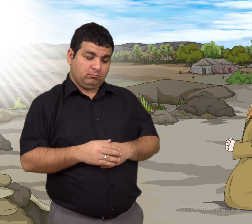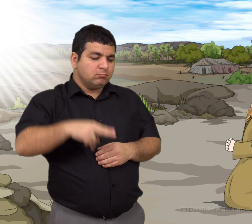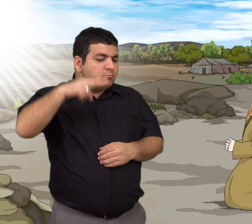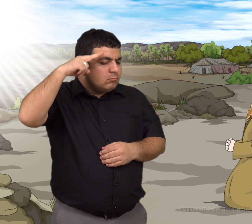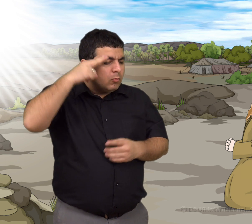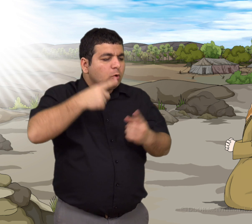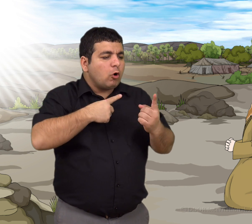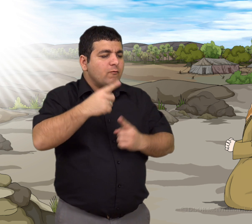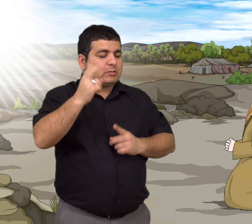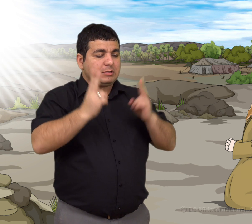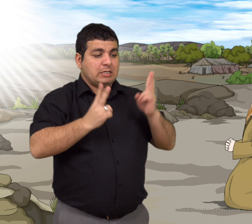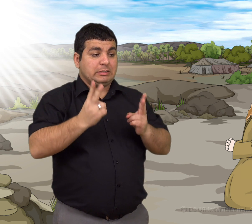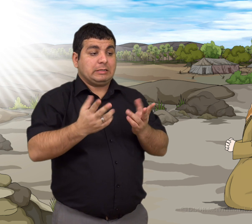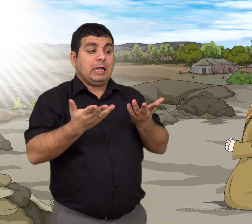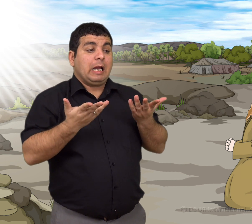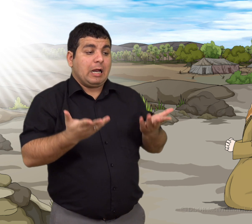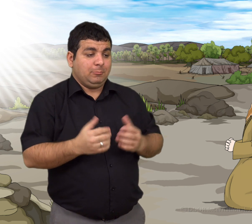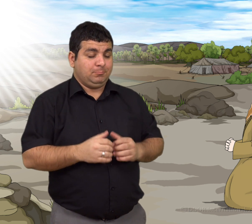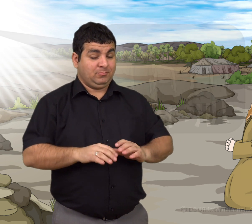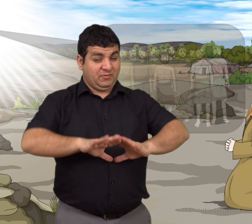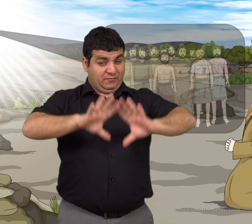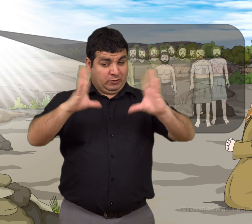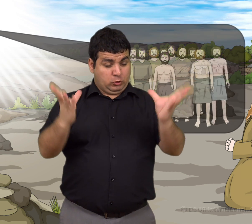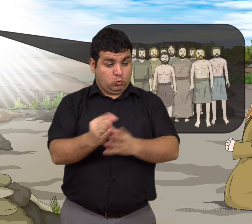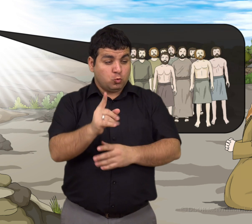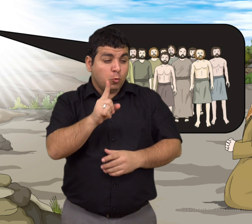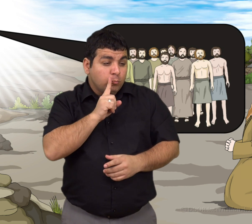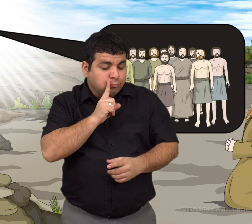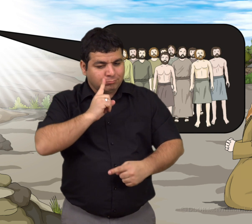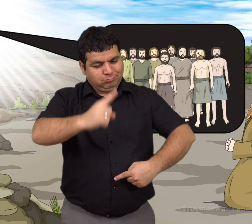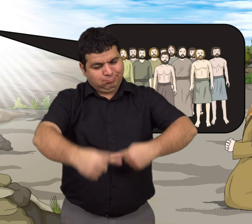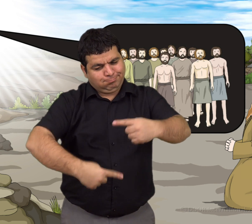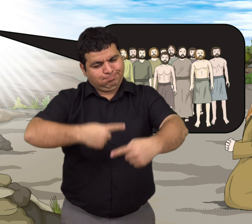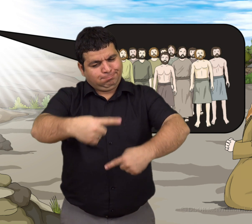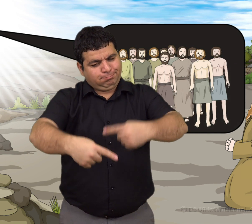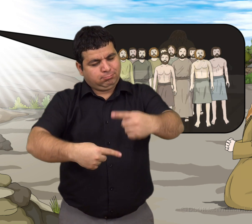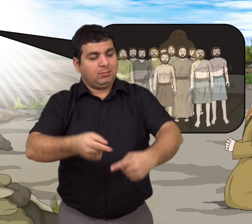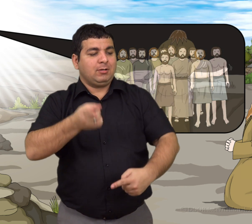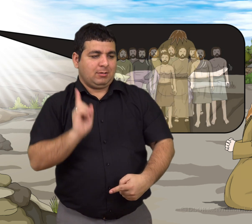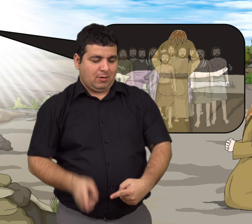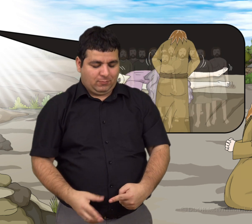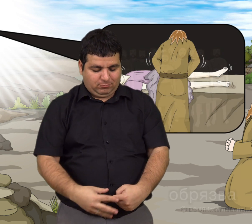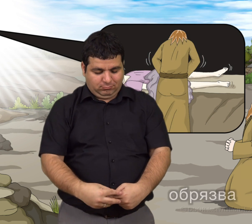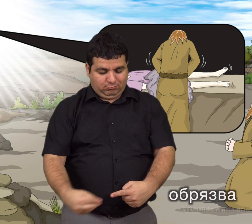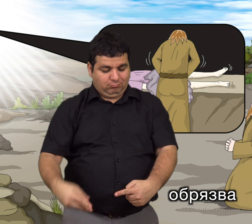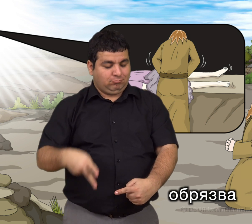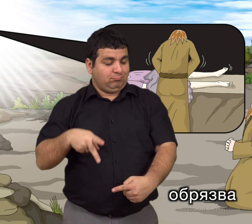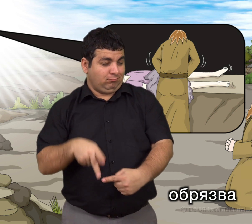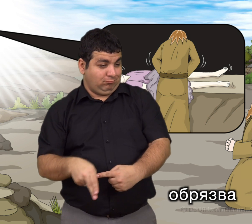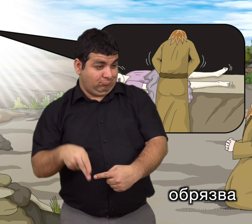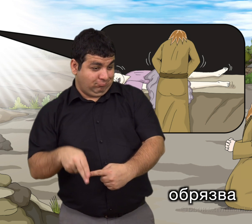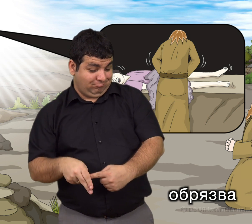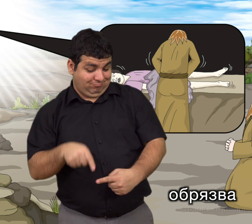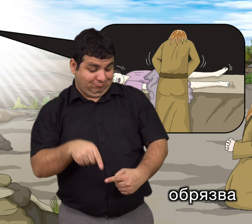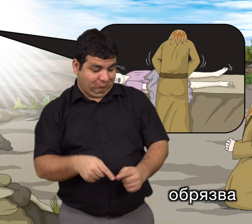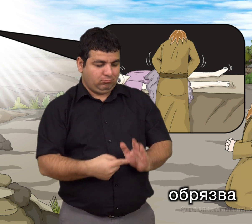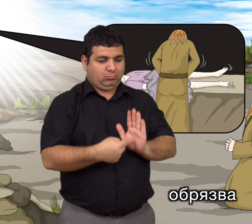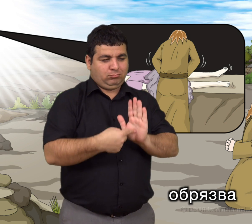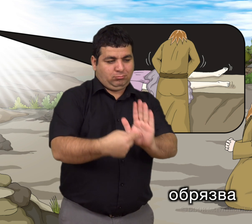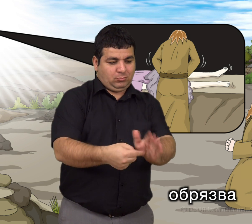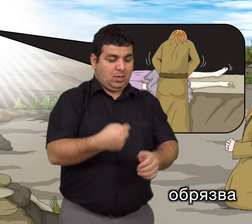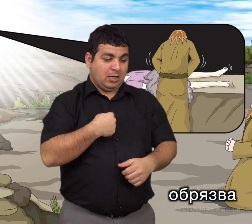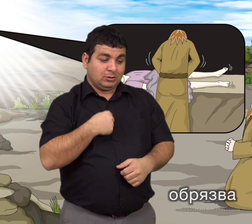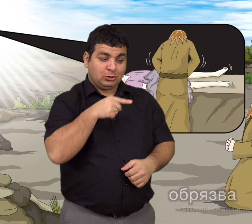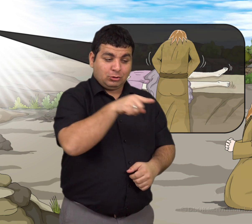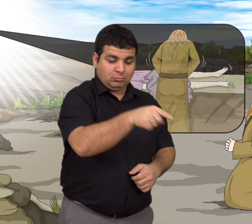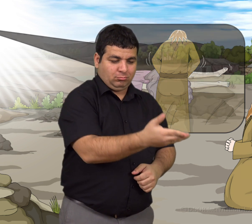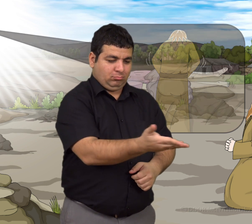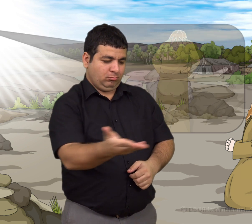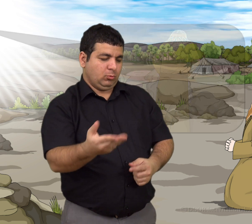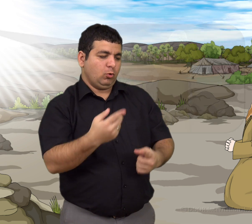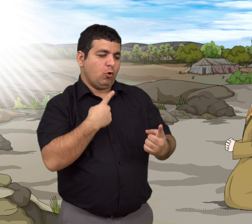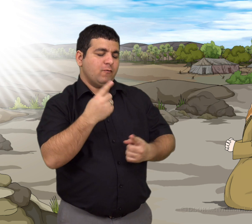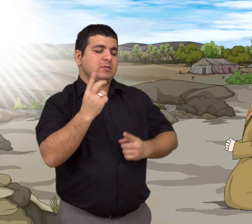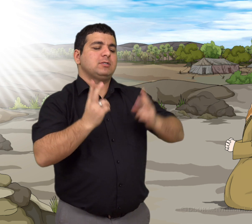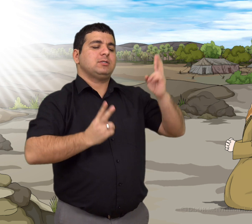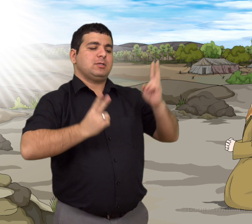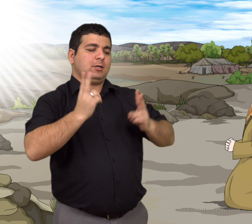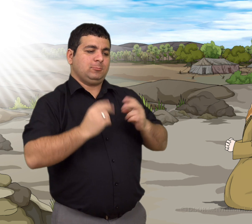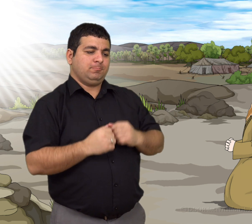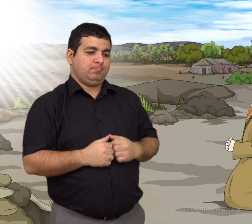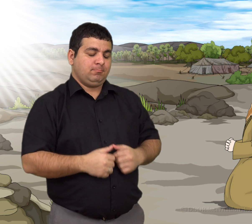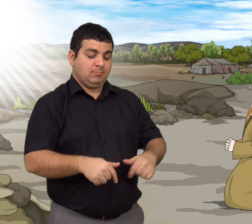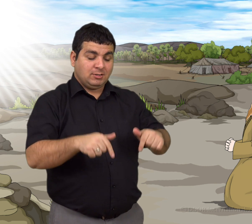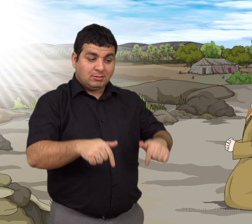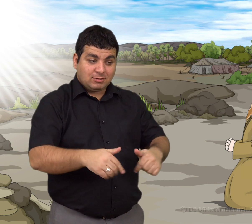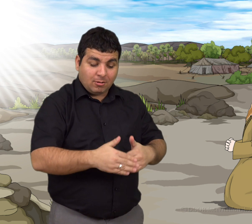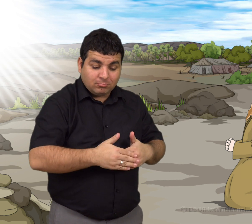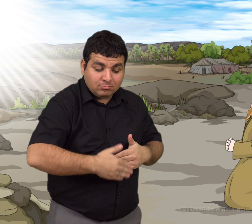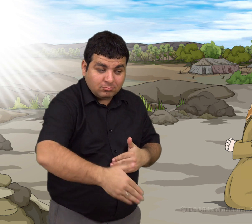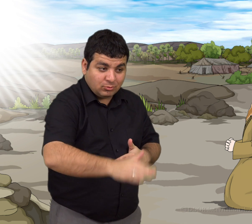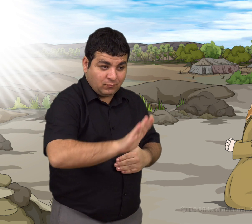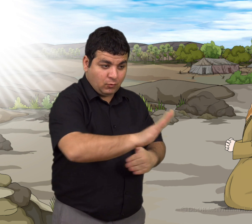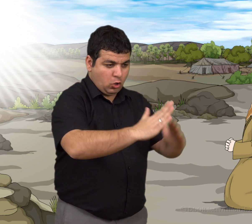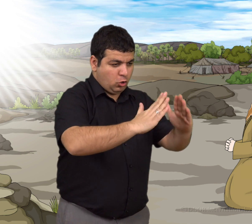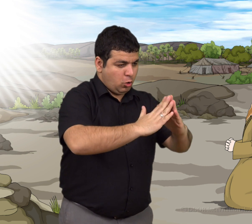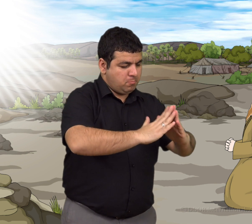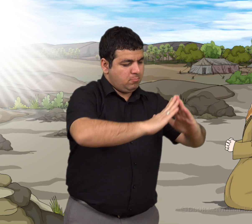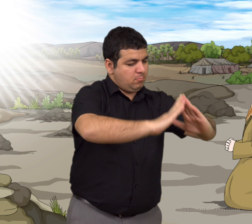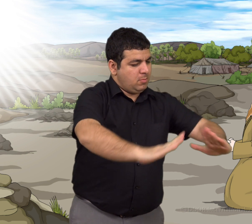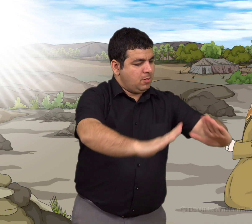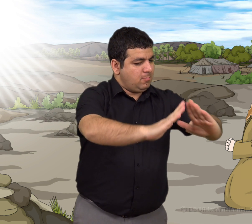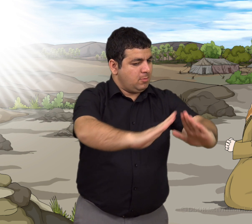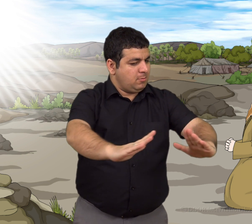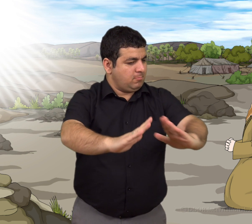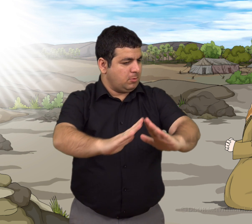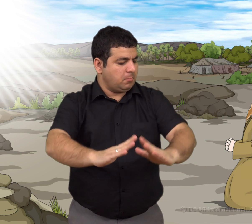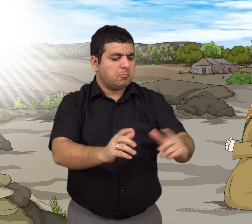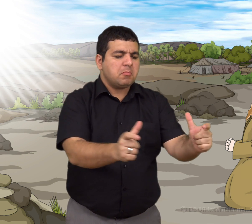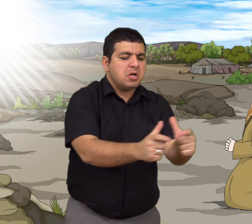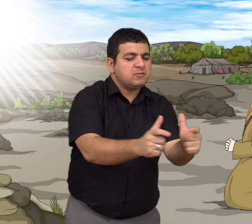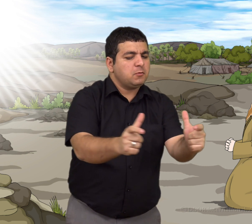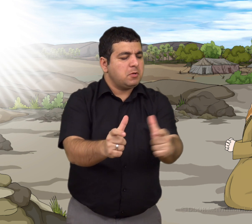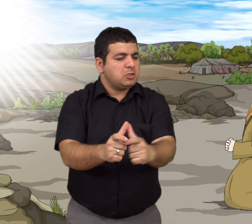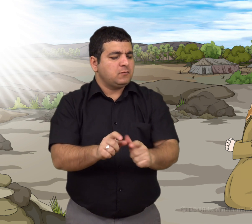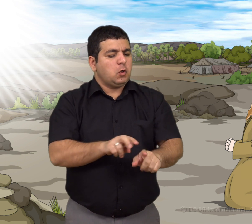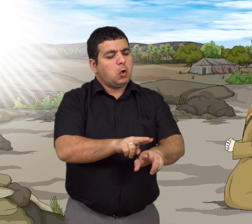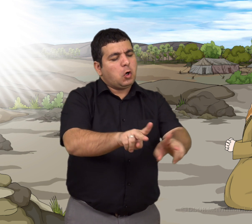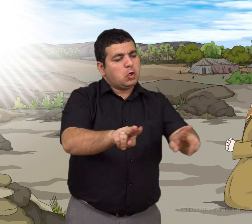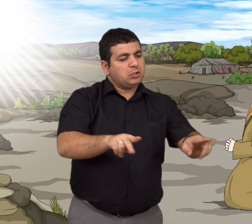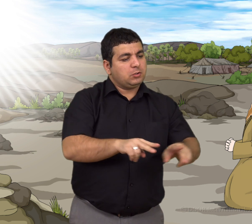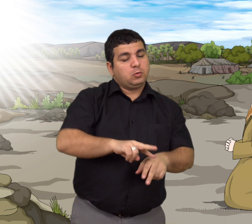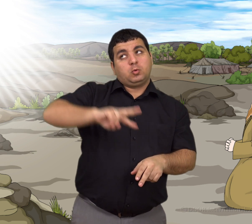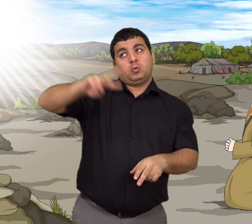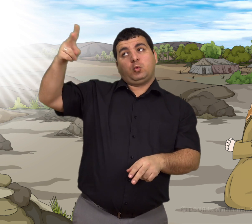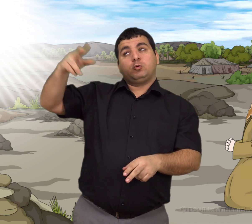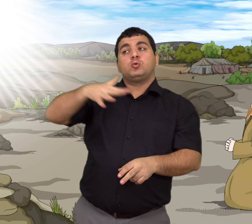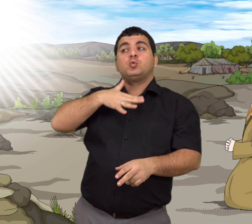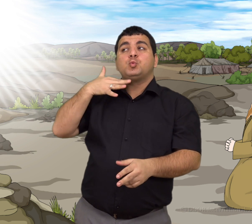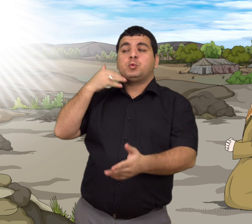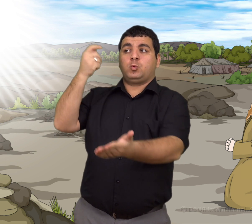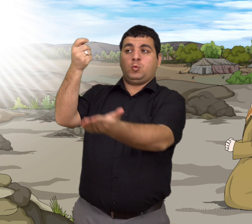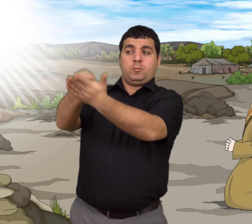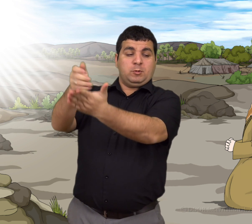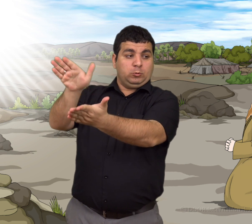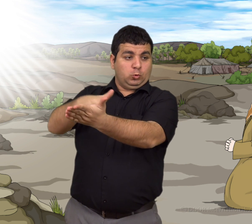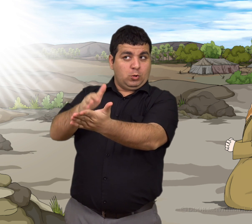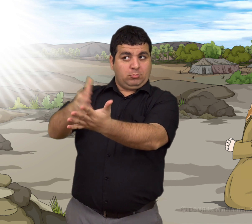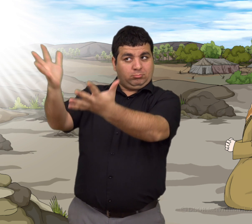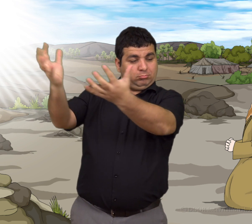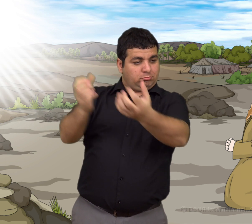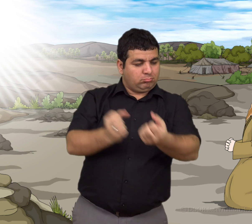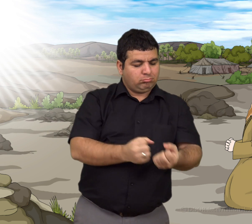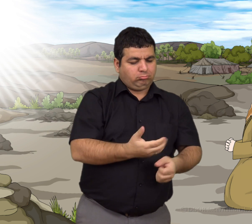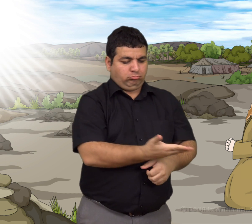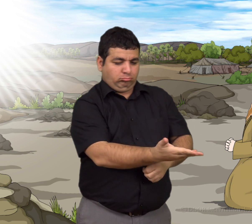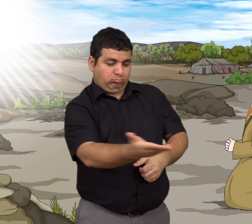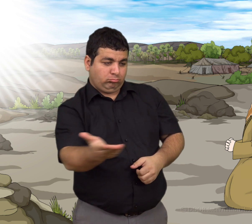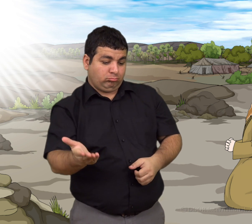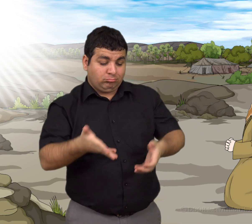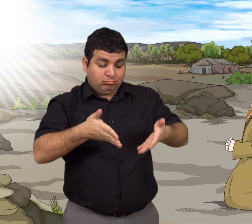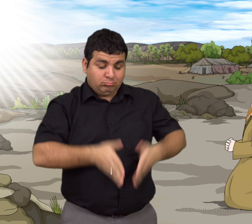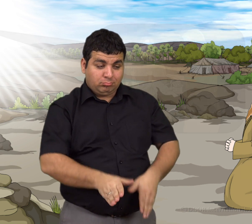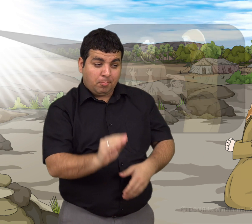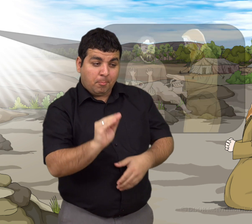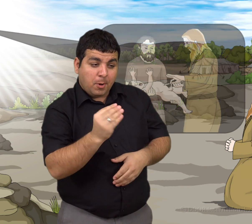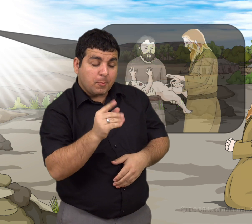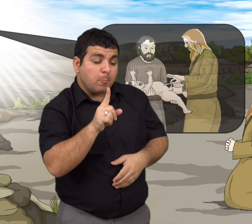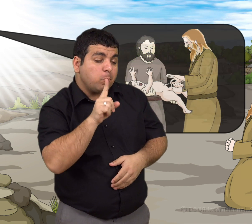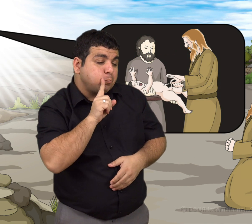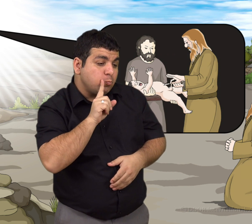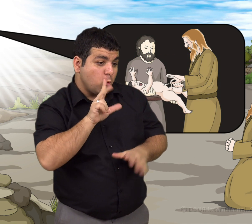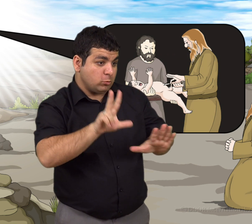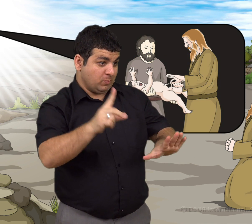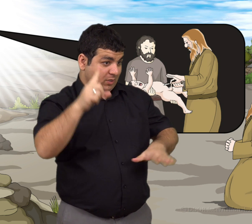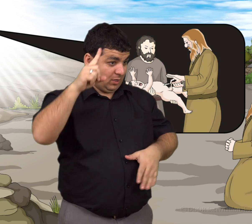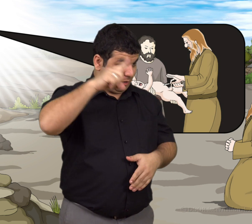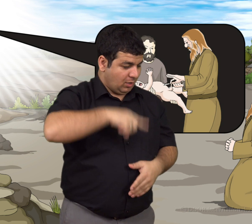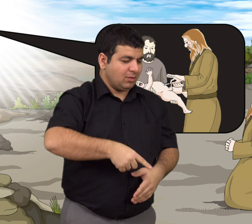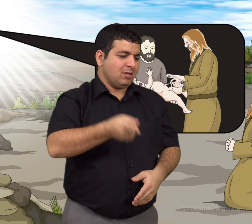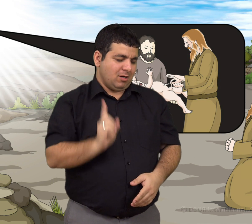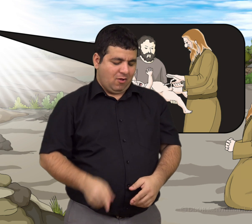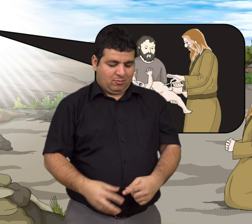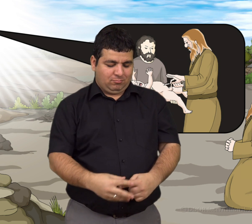This is My covenant with you and your descendants after you, which you are to keep: Every male among you must be circumcised. You are to circumcise the flesh of your foreskin, and this will be a sign of the covenant between Me and you.